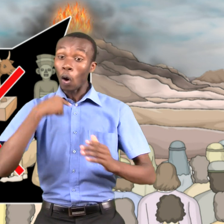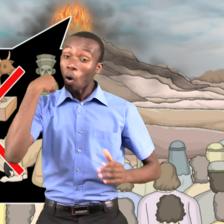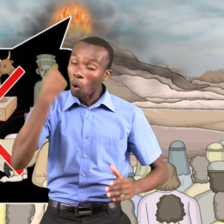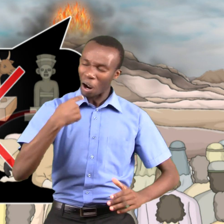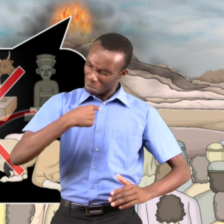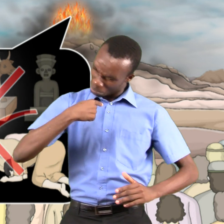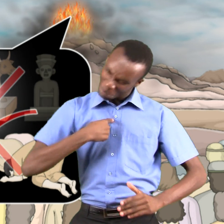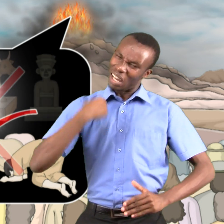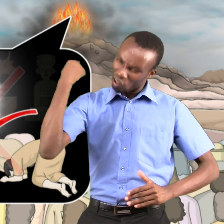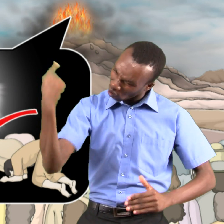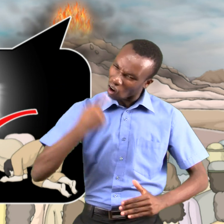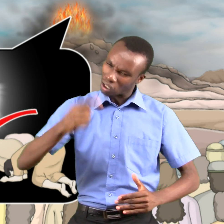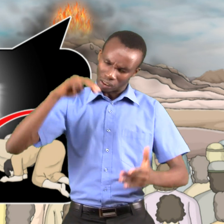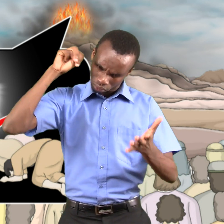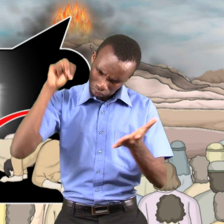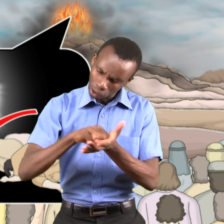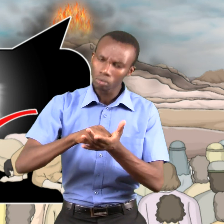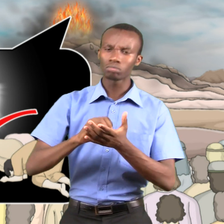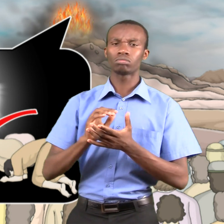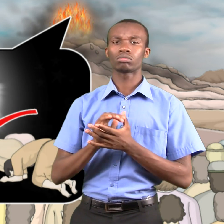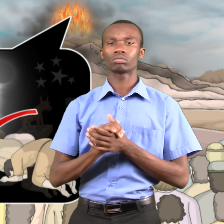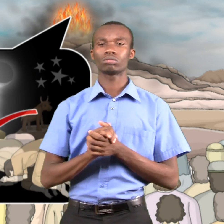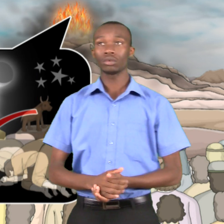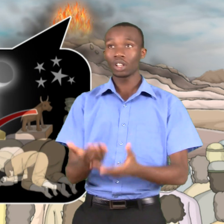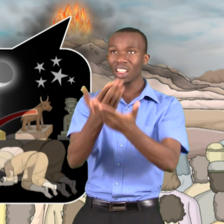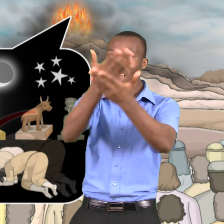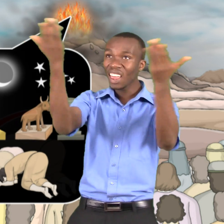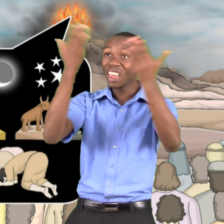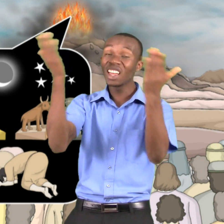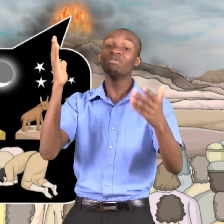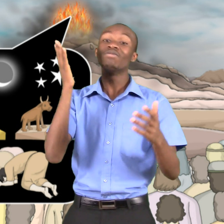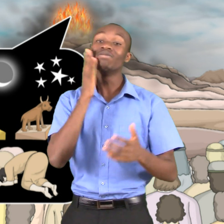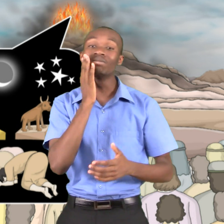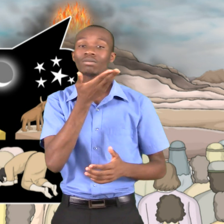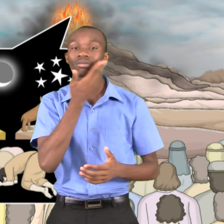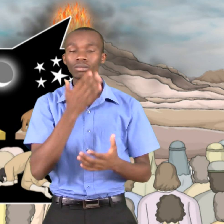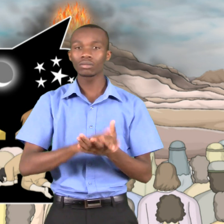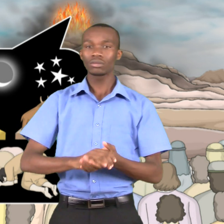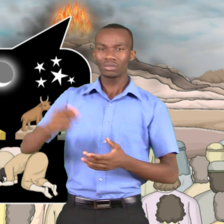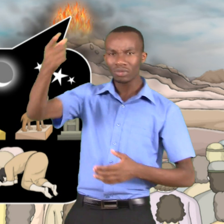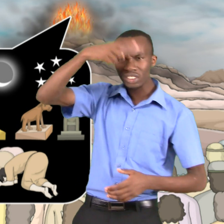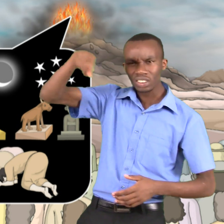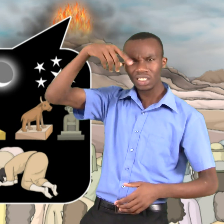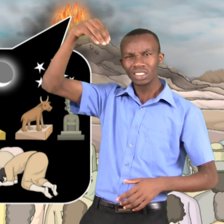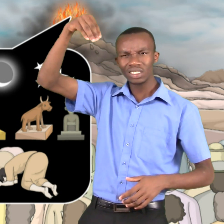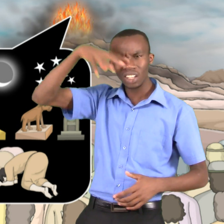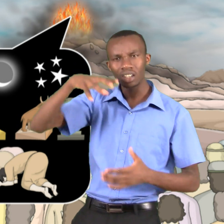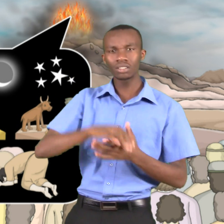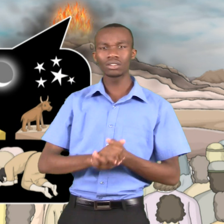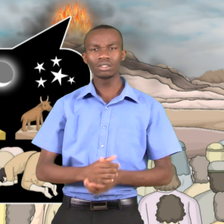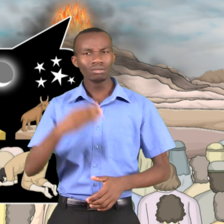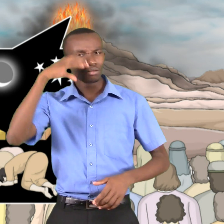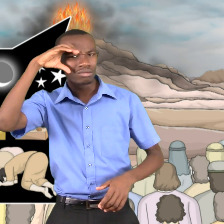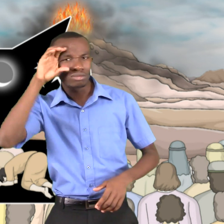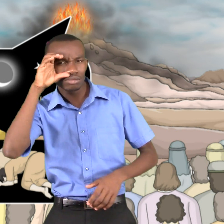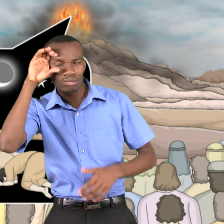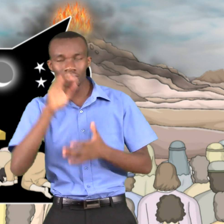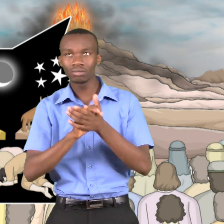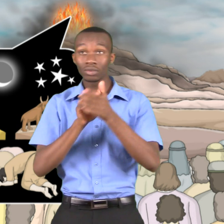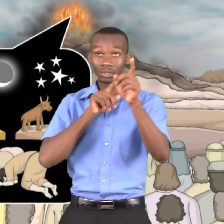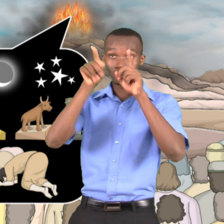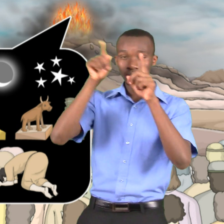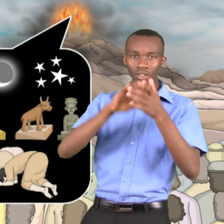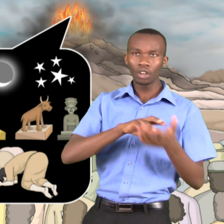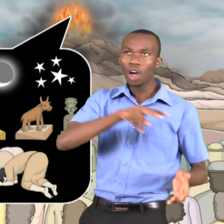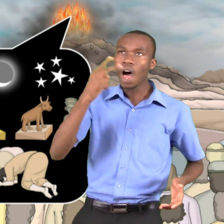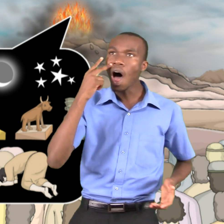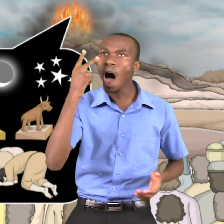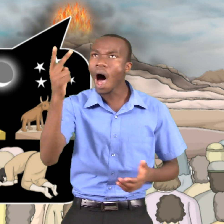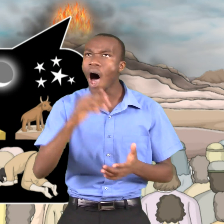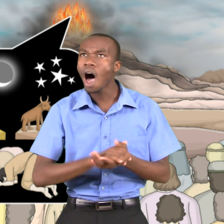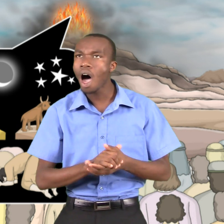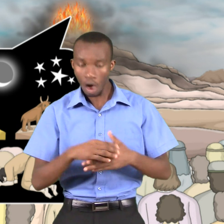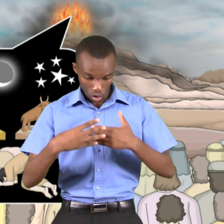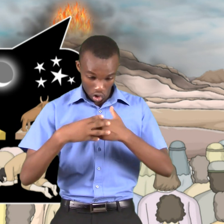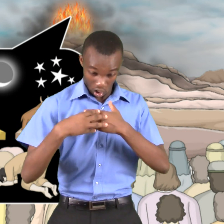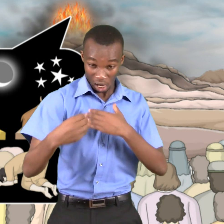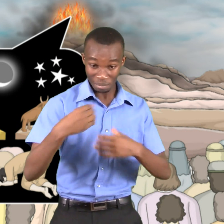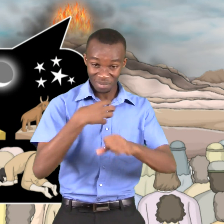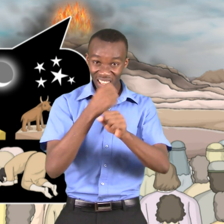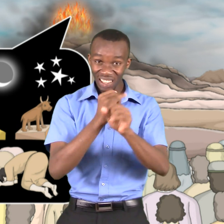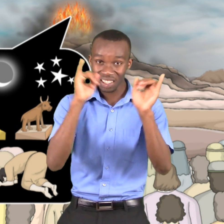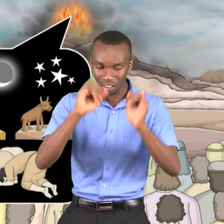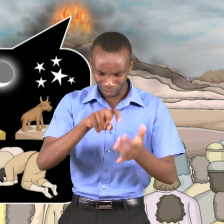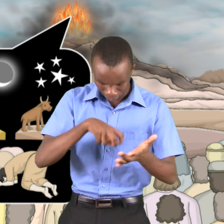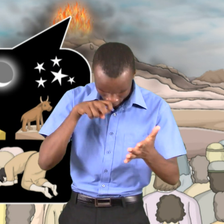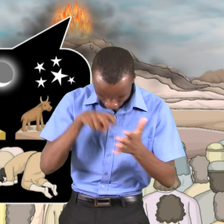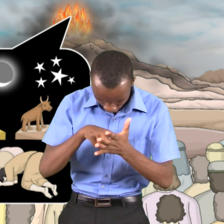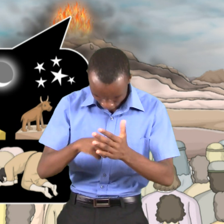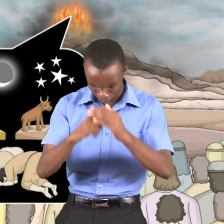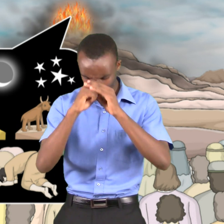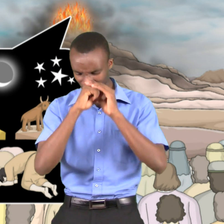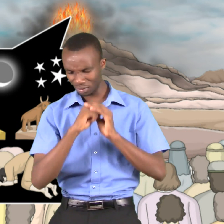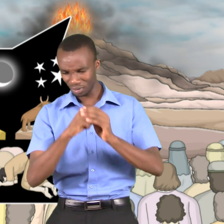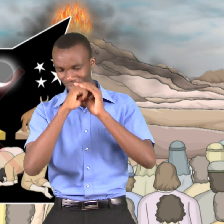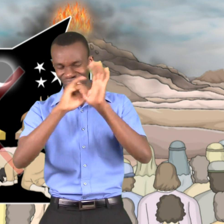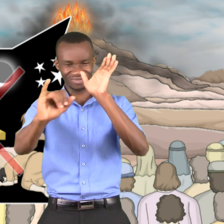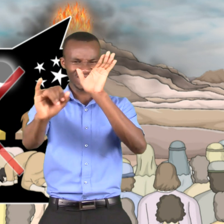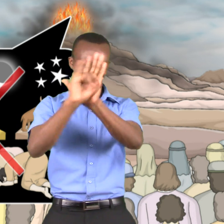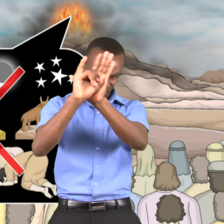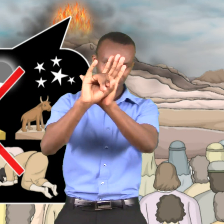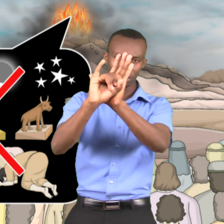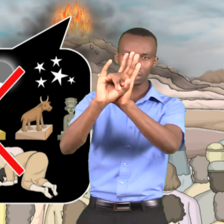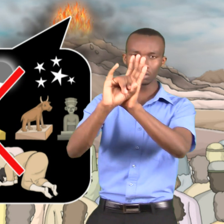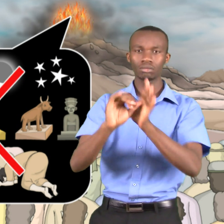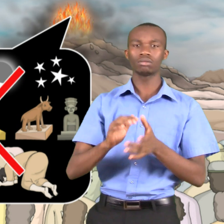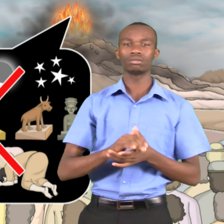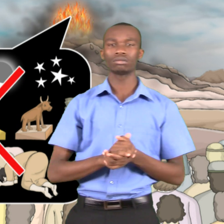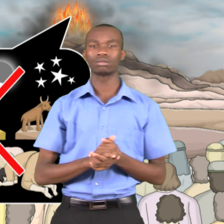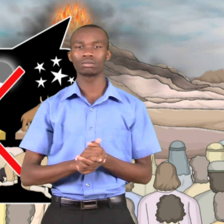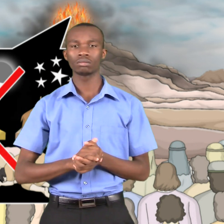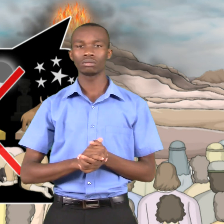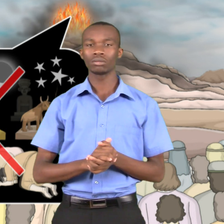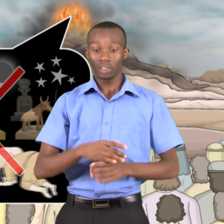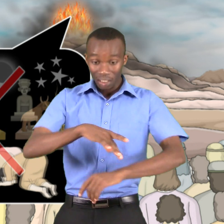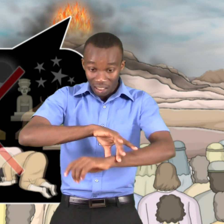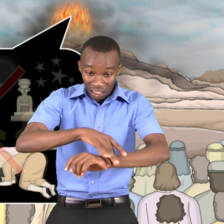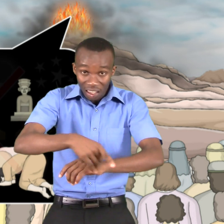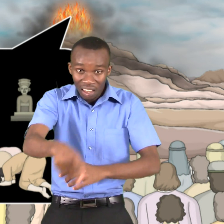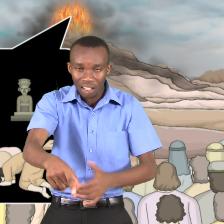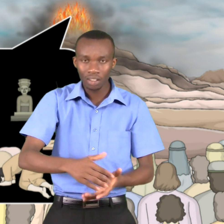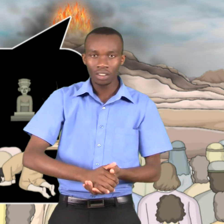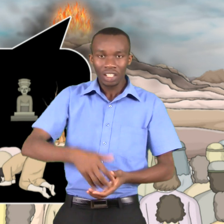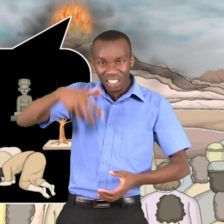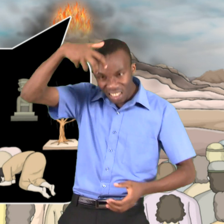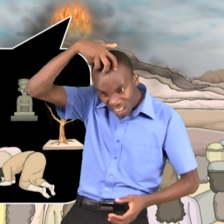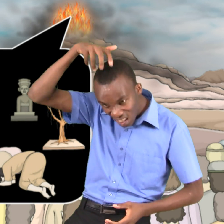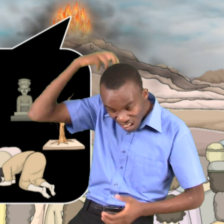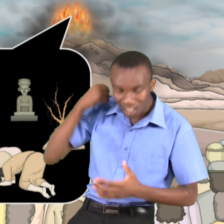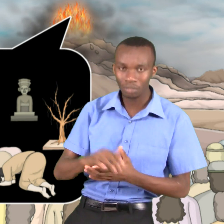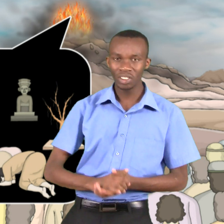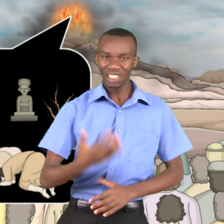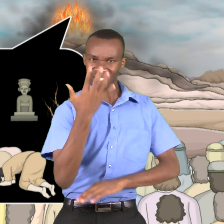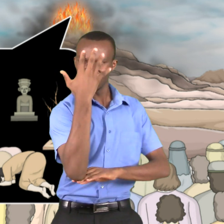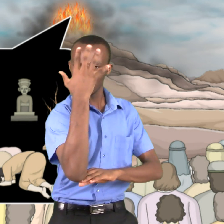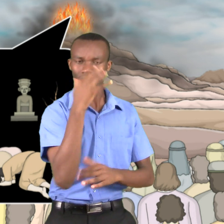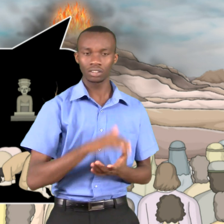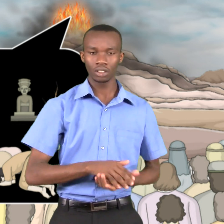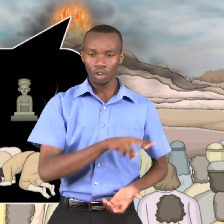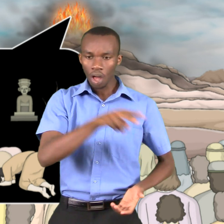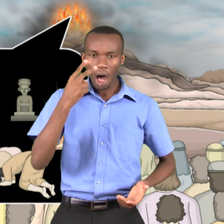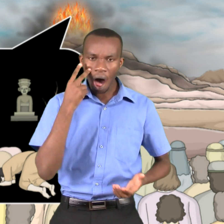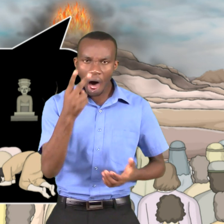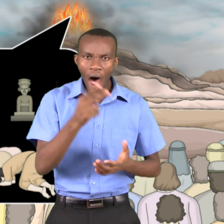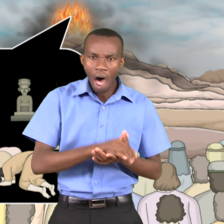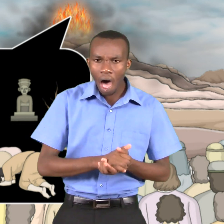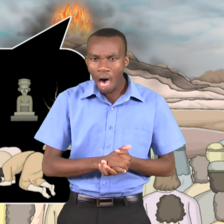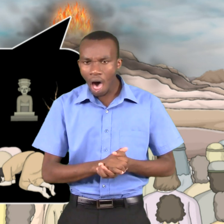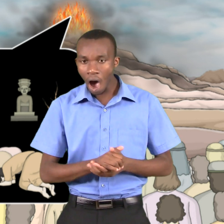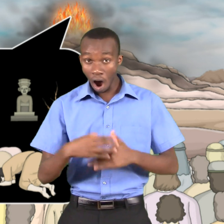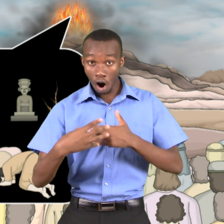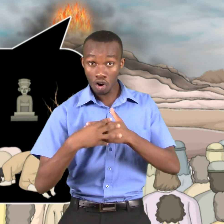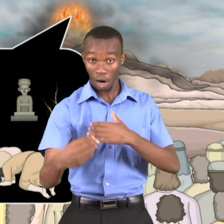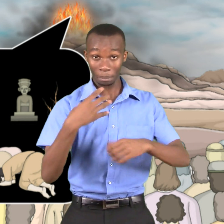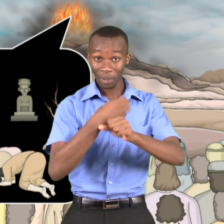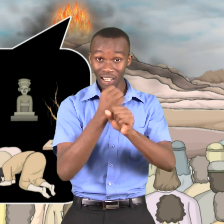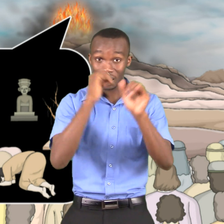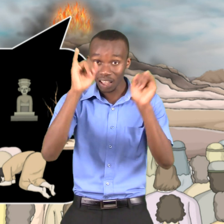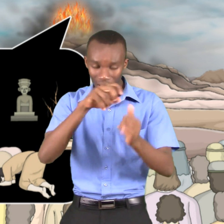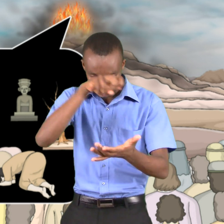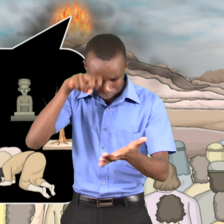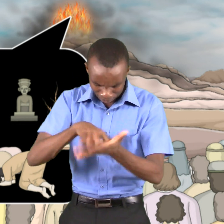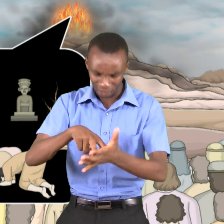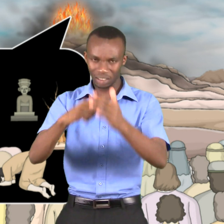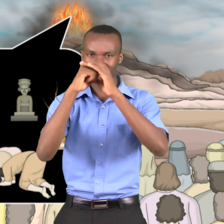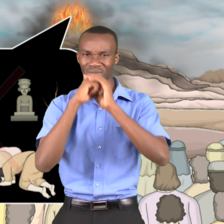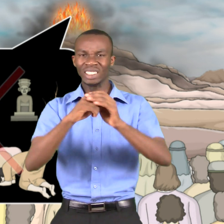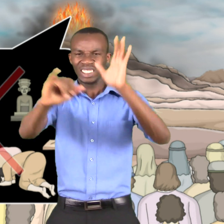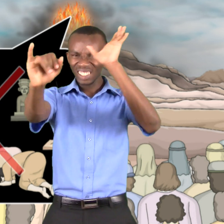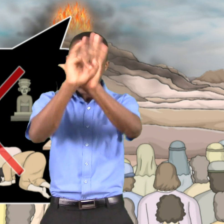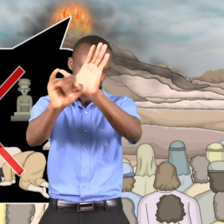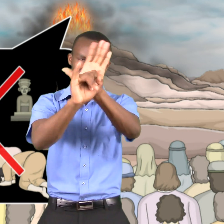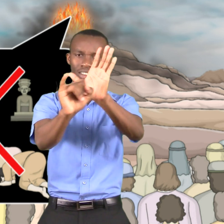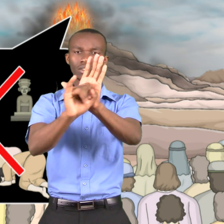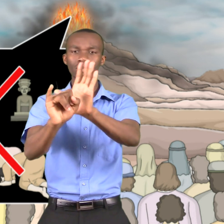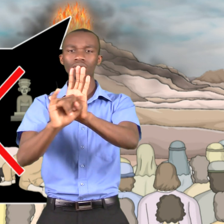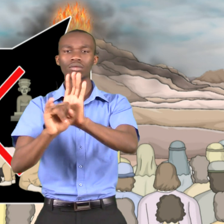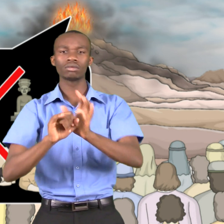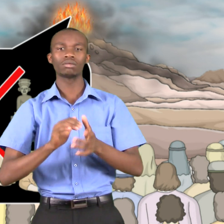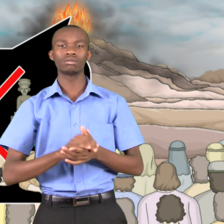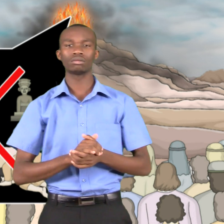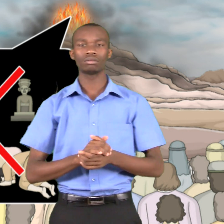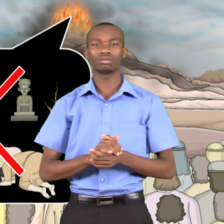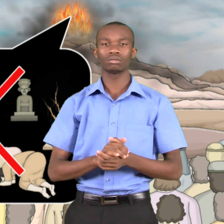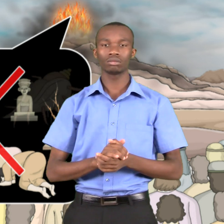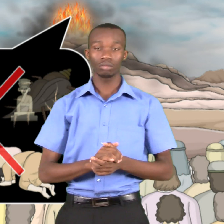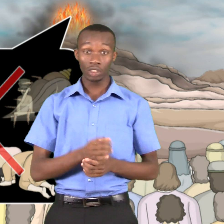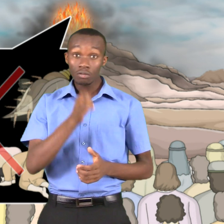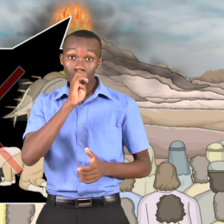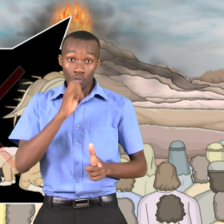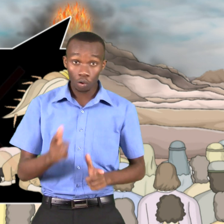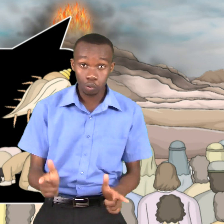You shall not make for yourself an idol in the form of anything in the heavens above, on the earth below, or in the waters beneath.